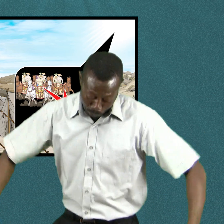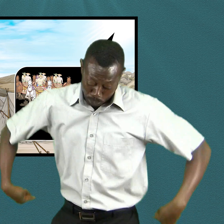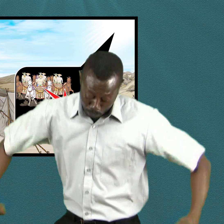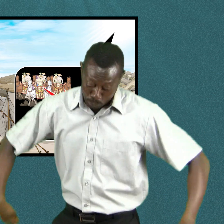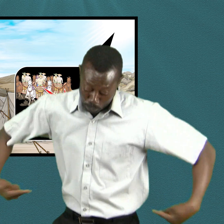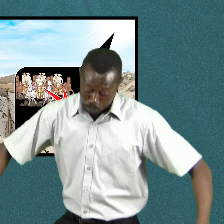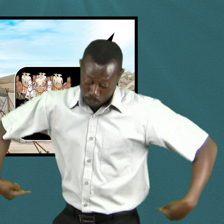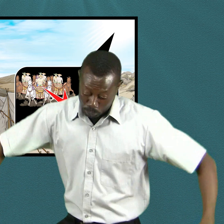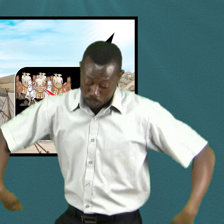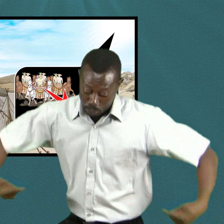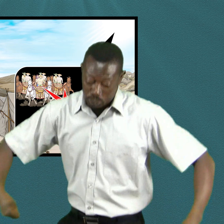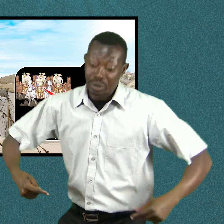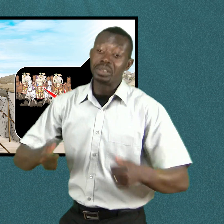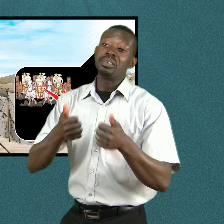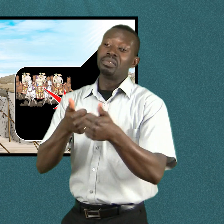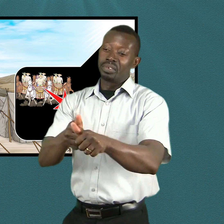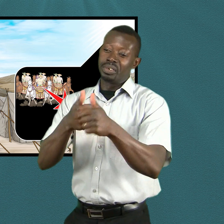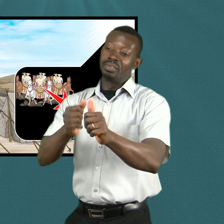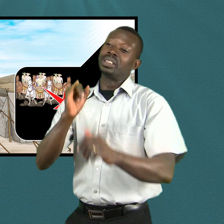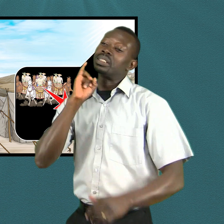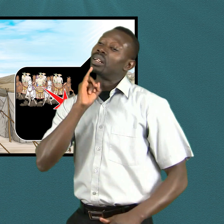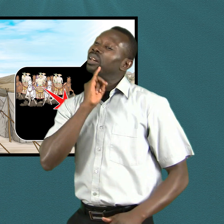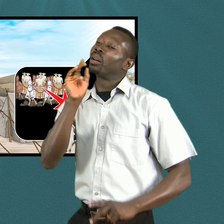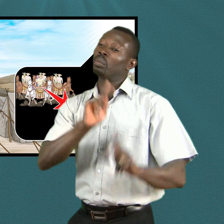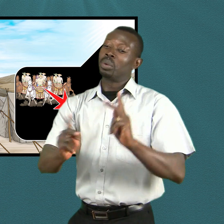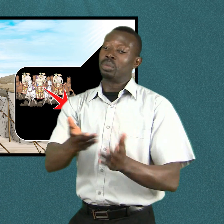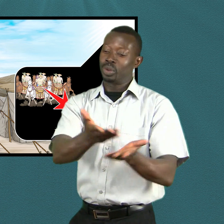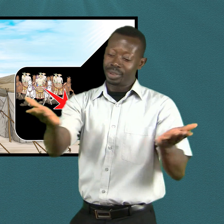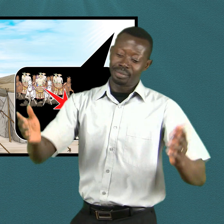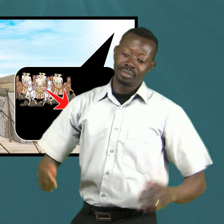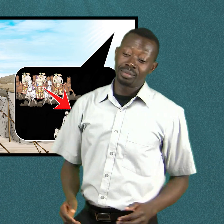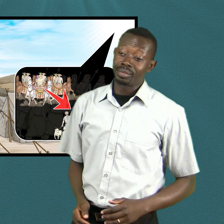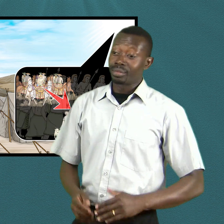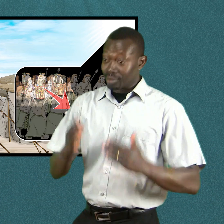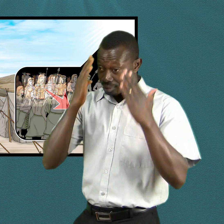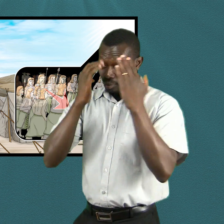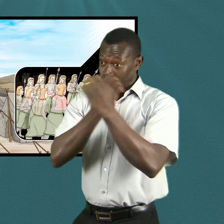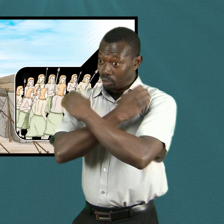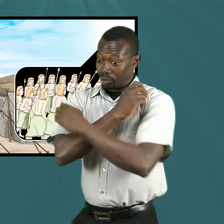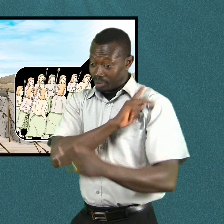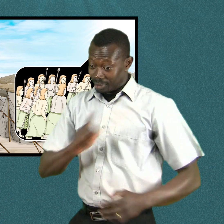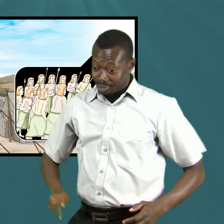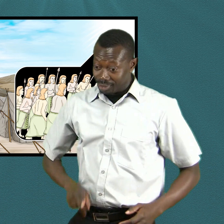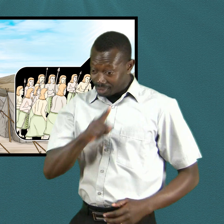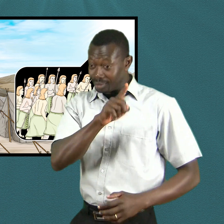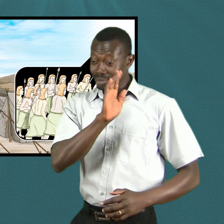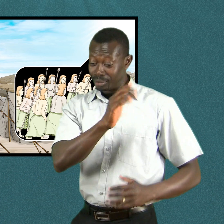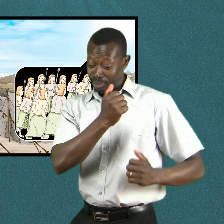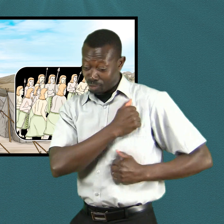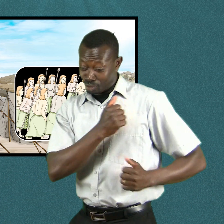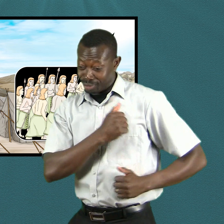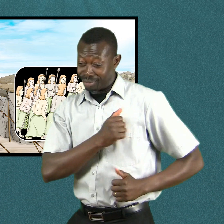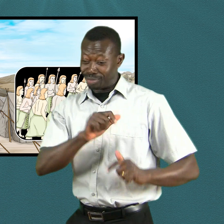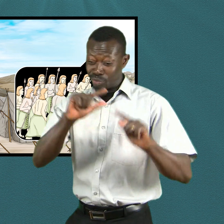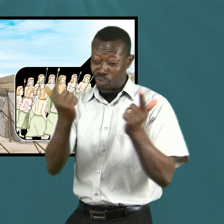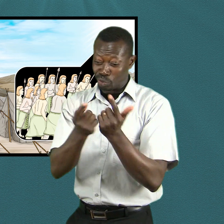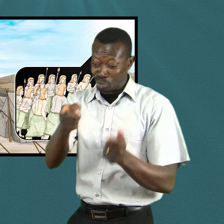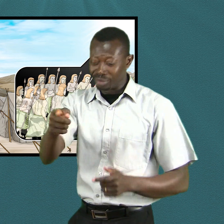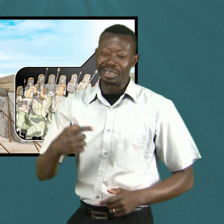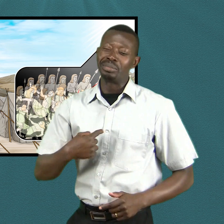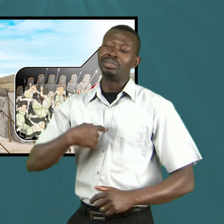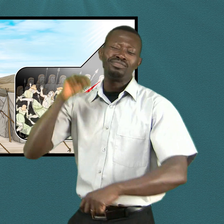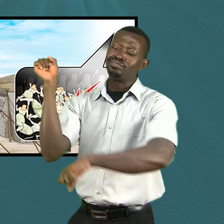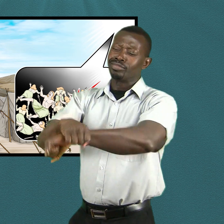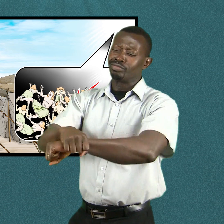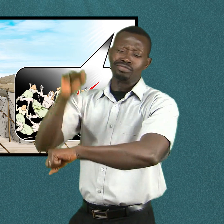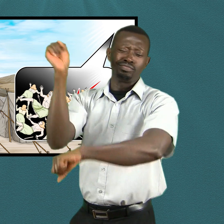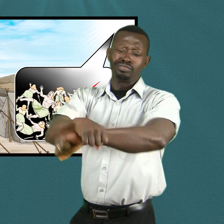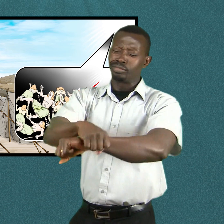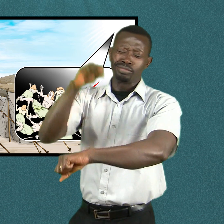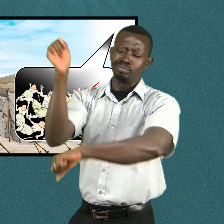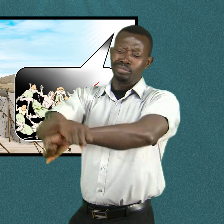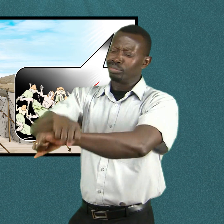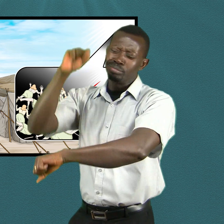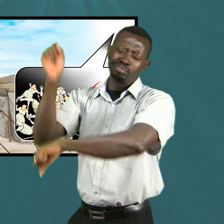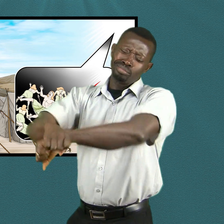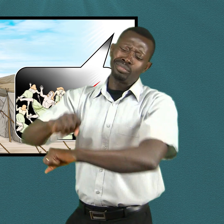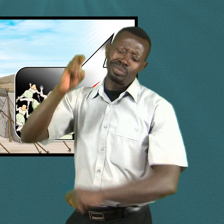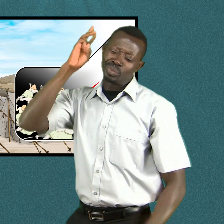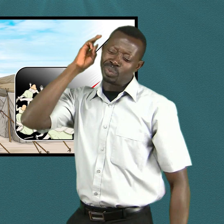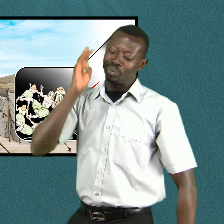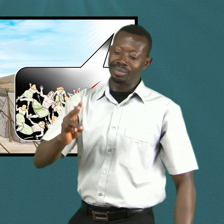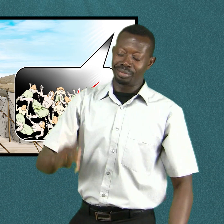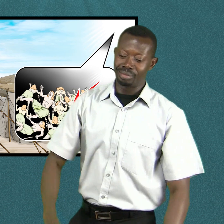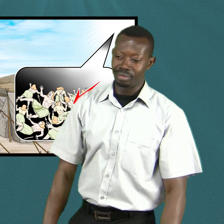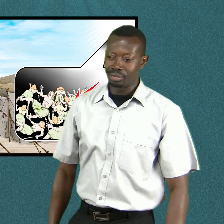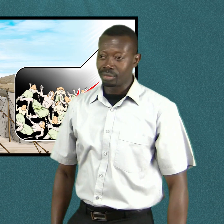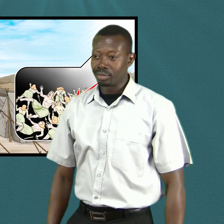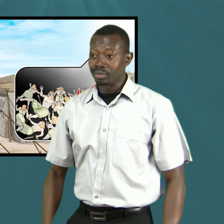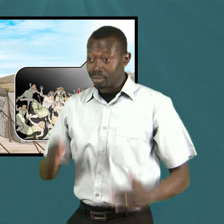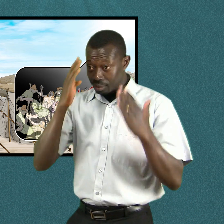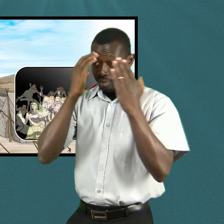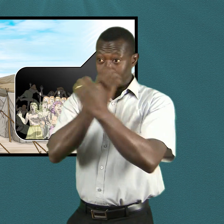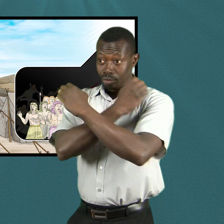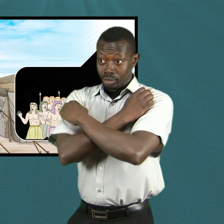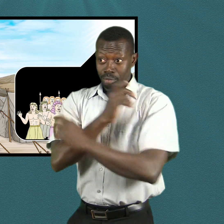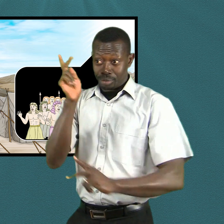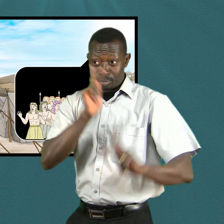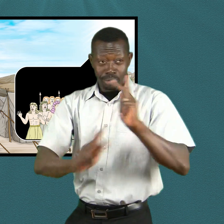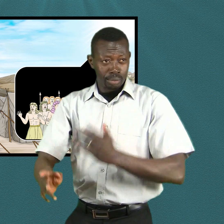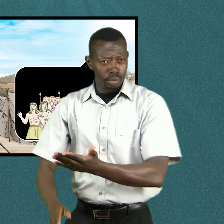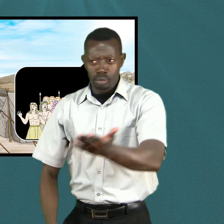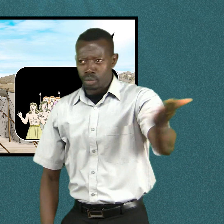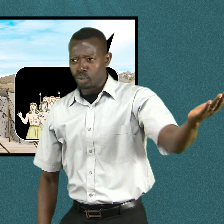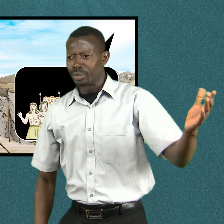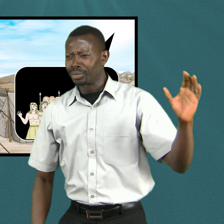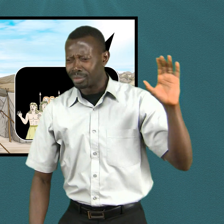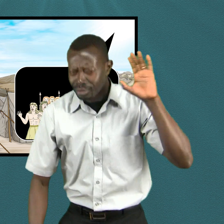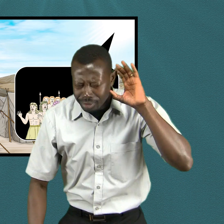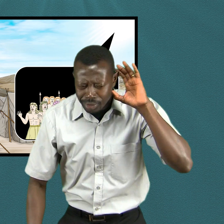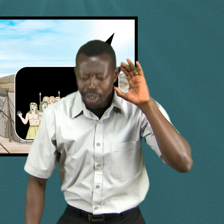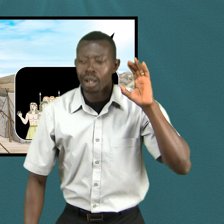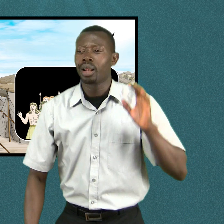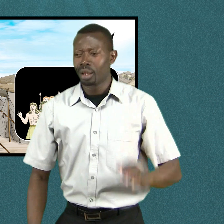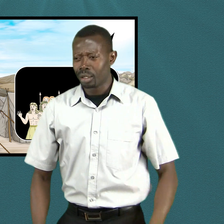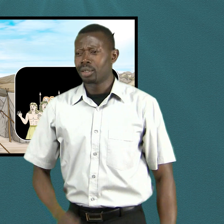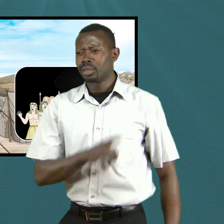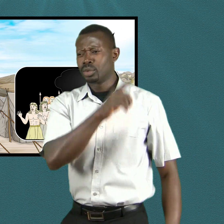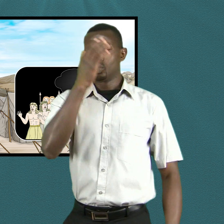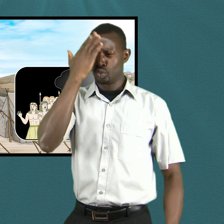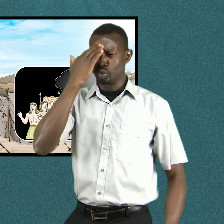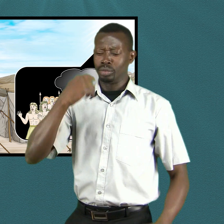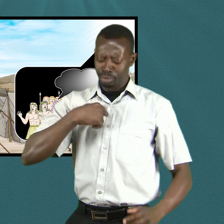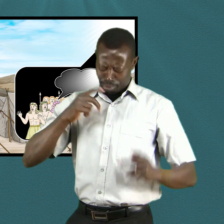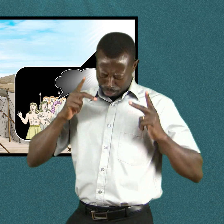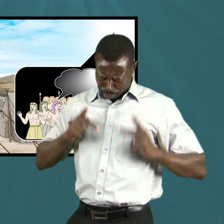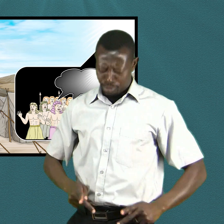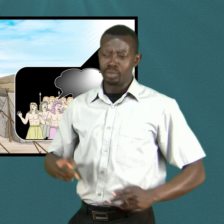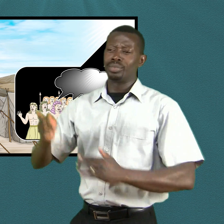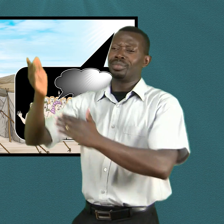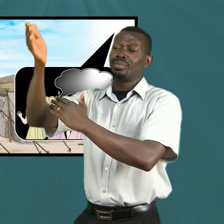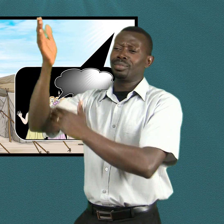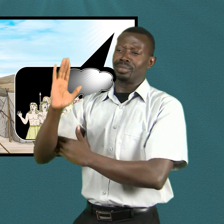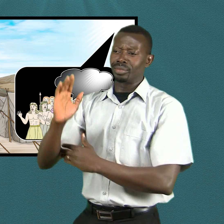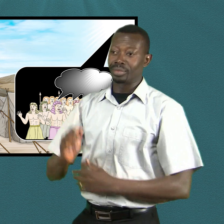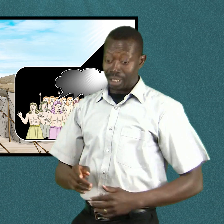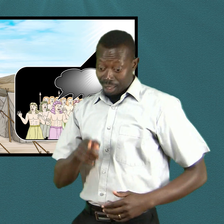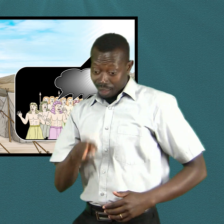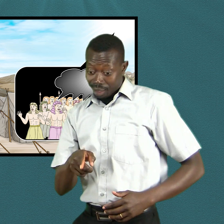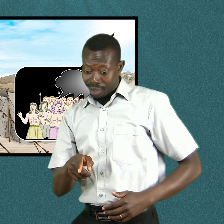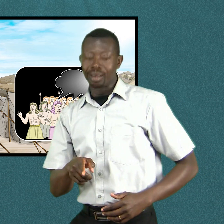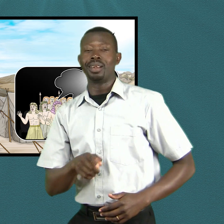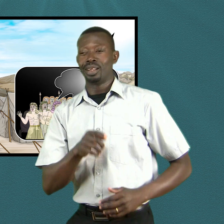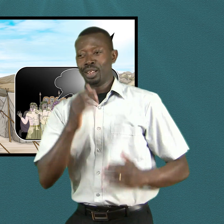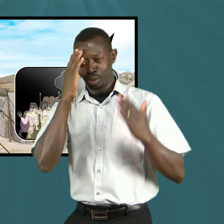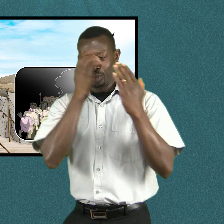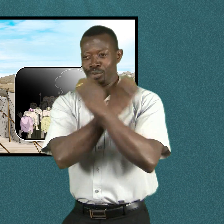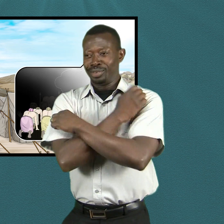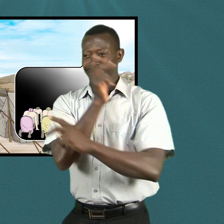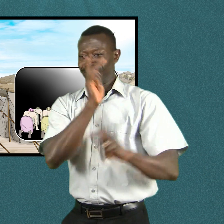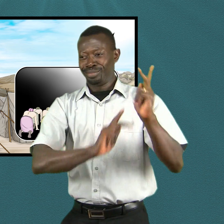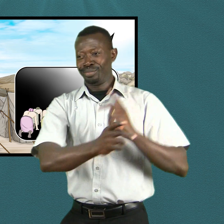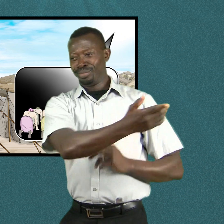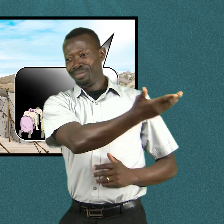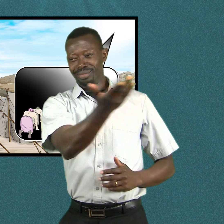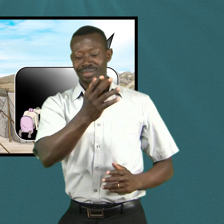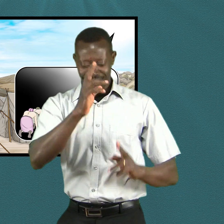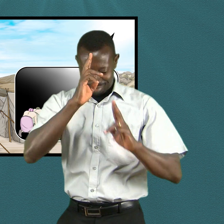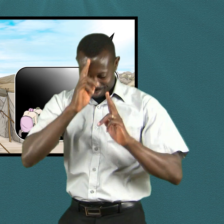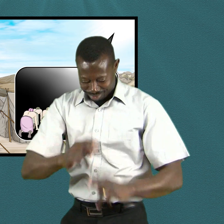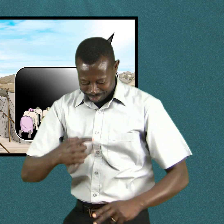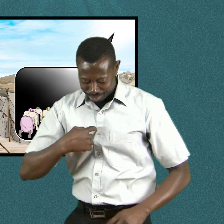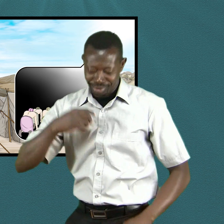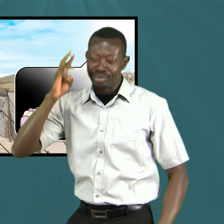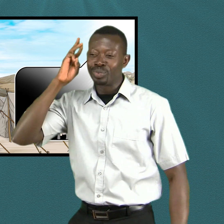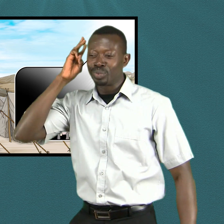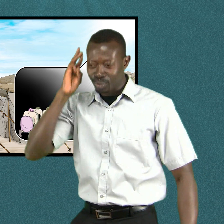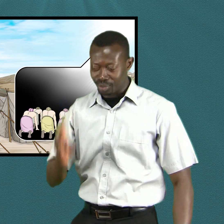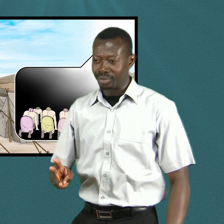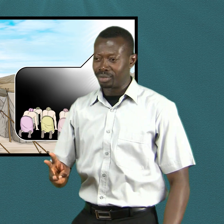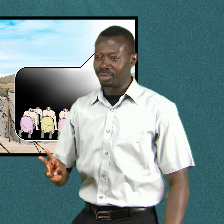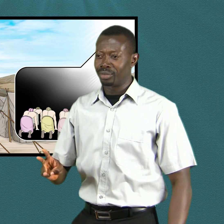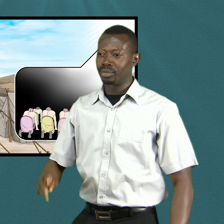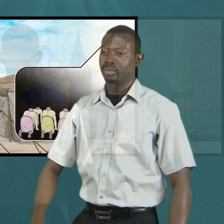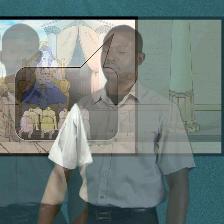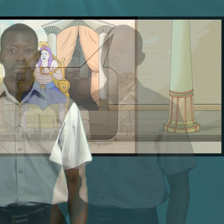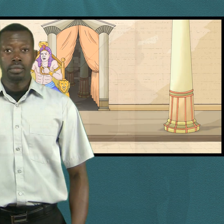But I will gain honor by means of Pharaoh and all his army, and the Egyptians will know that I am the LORD.”